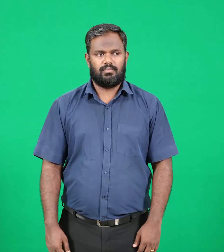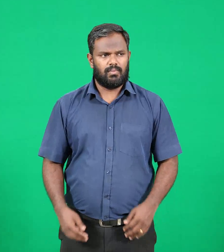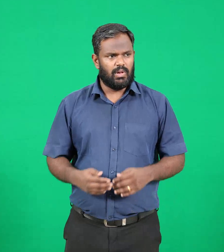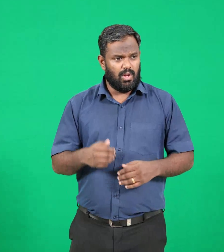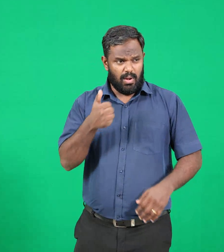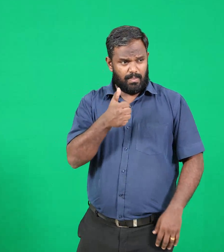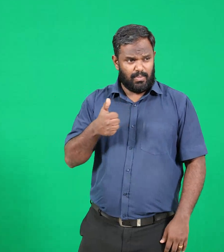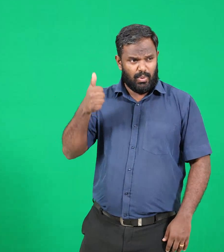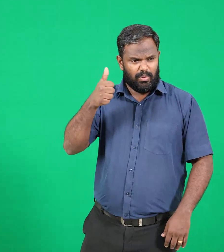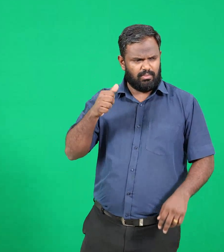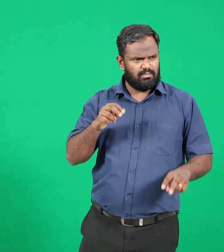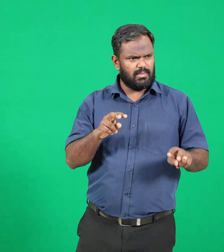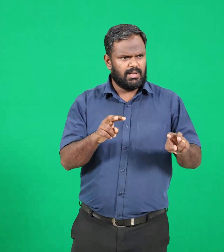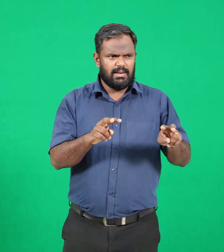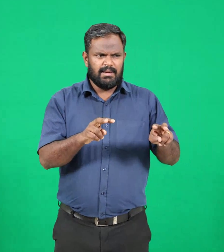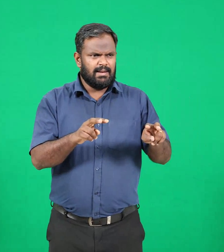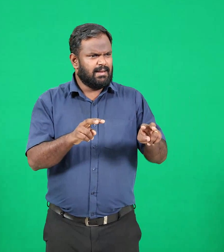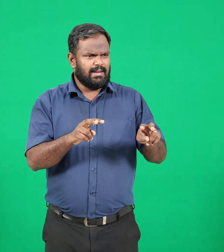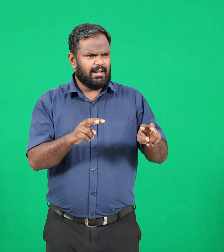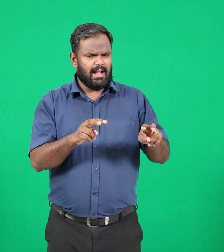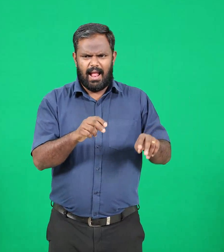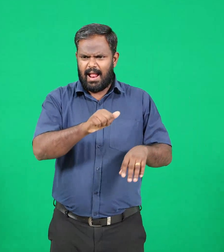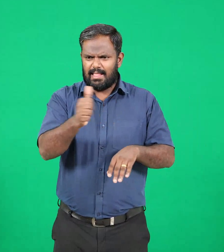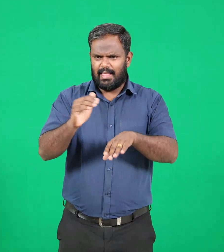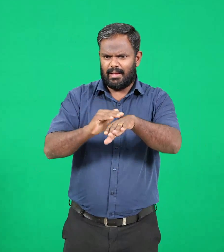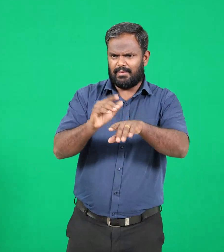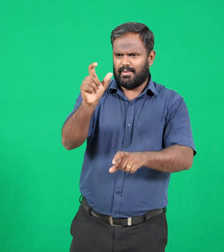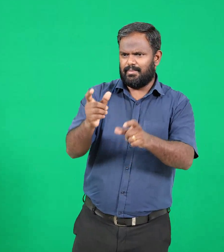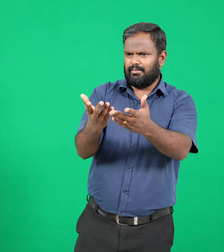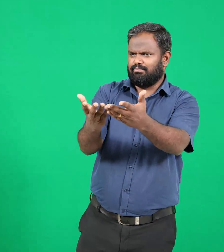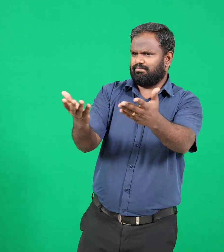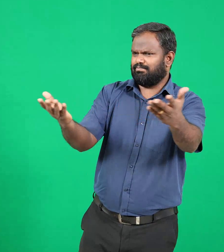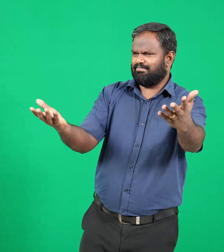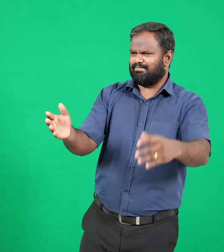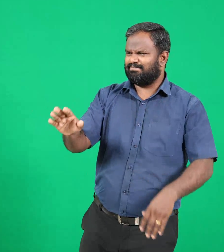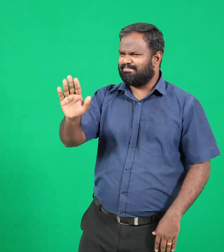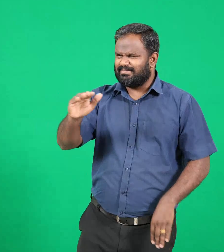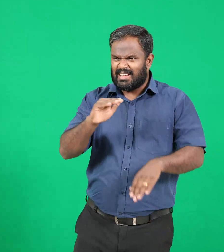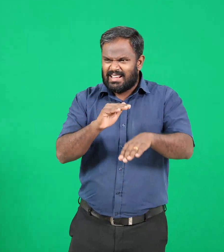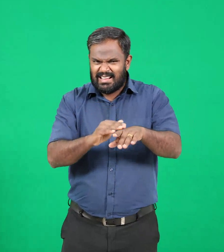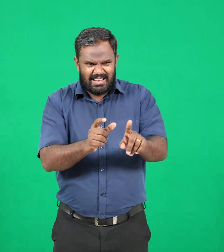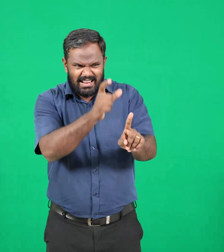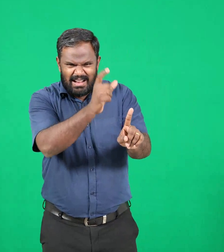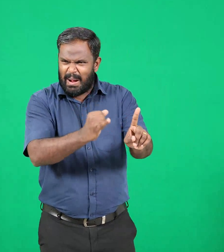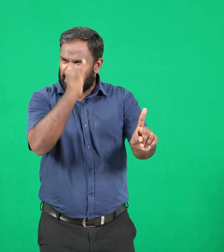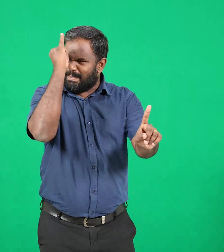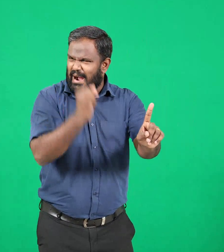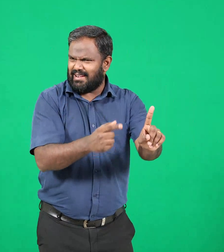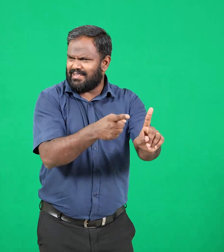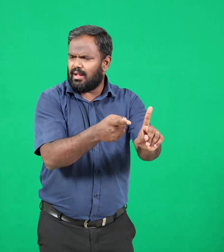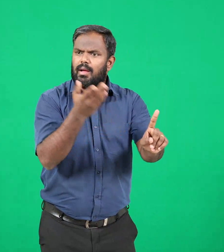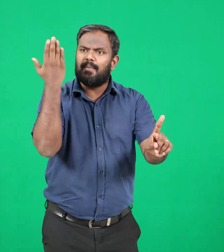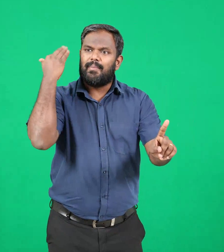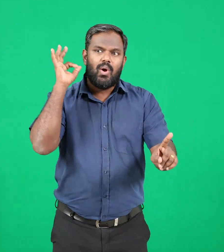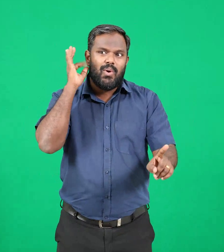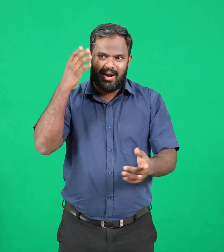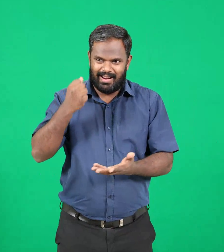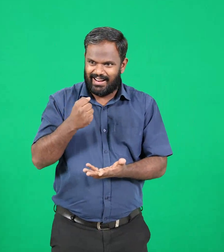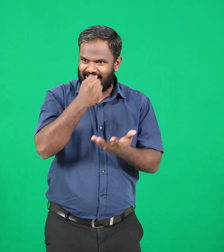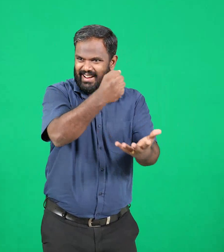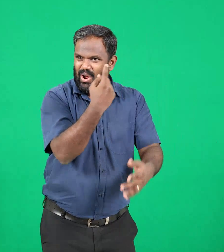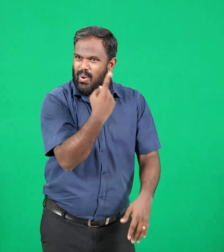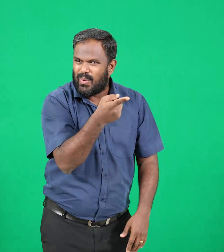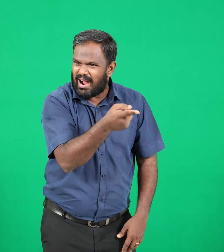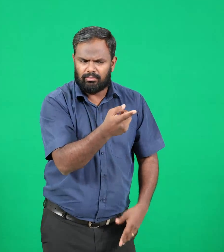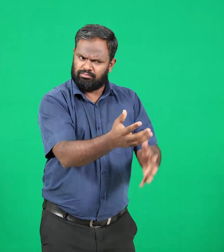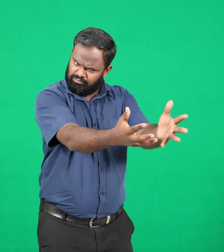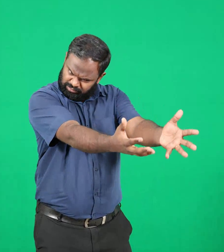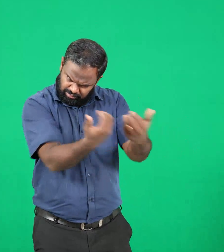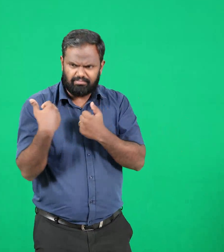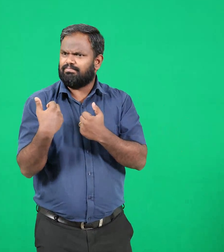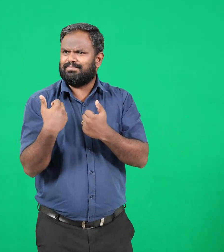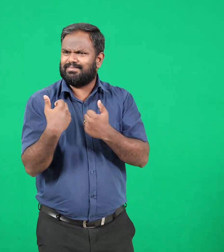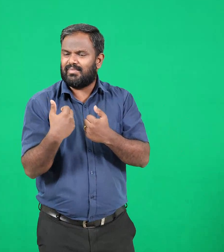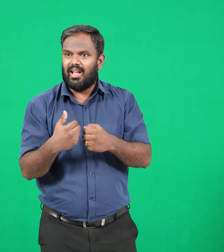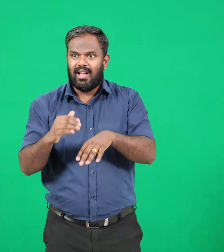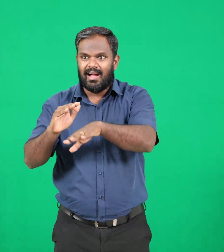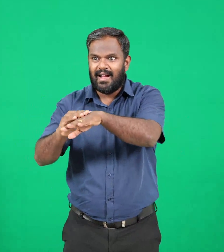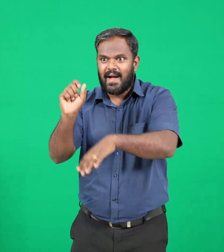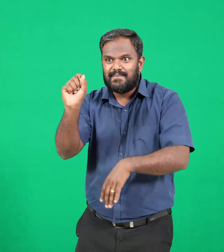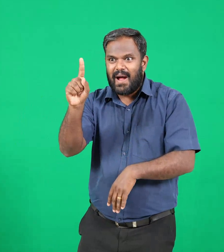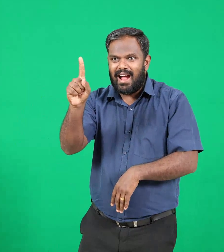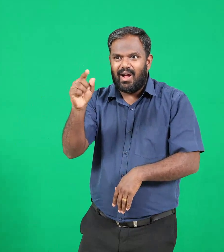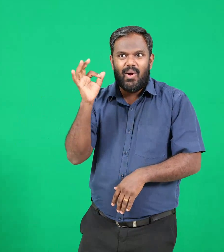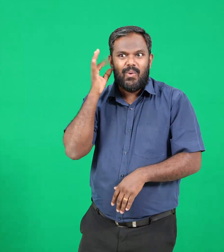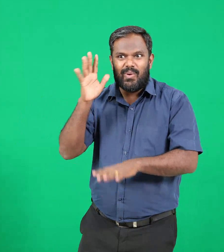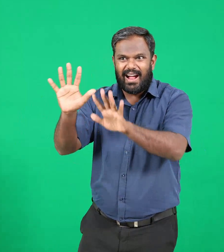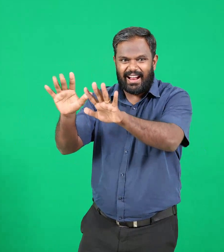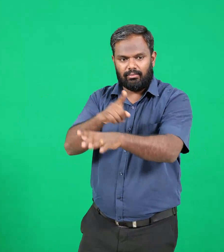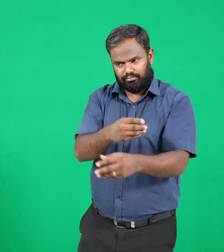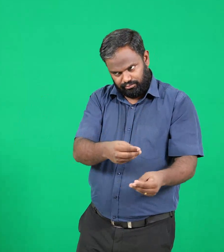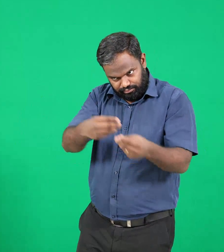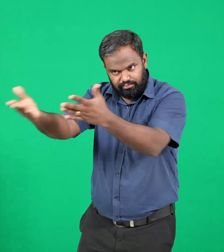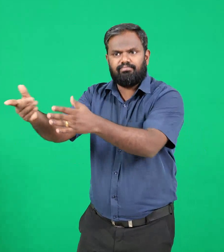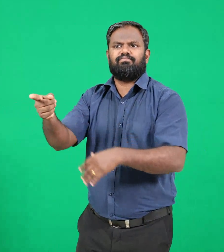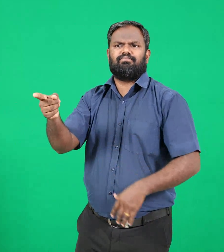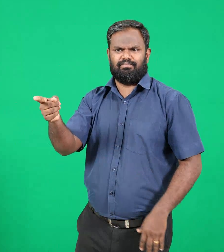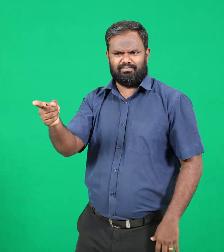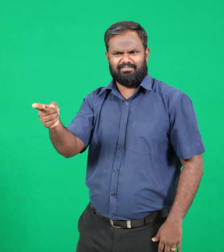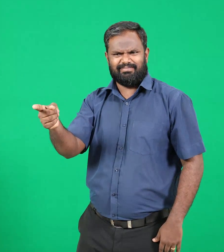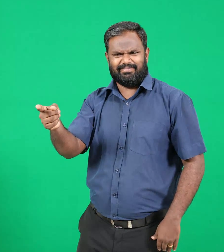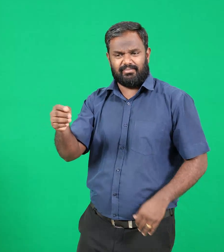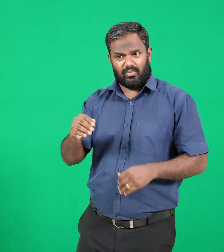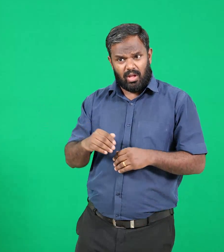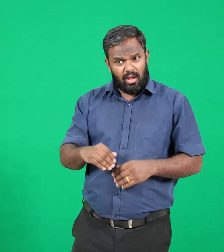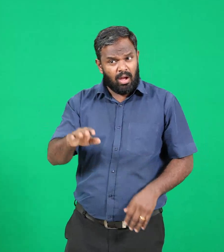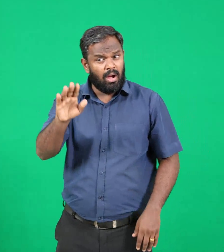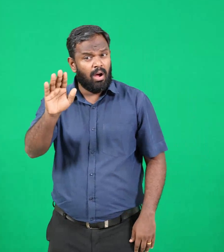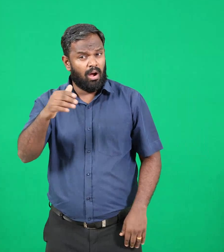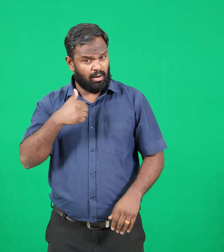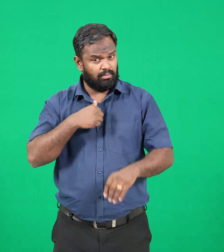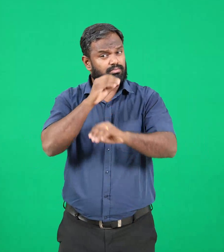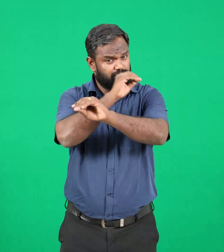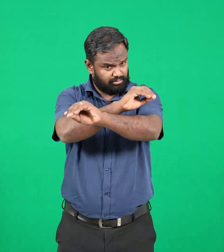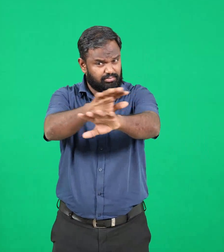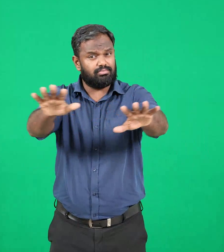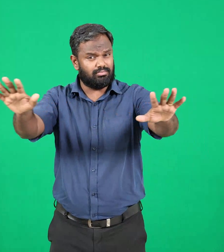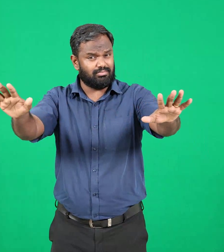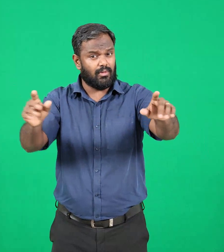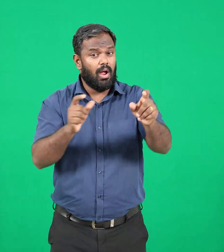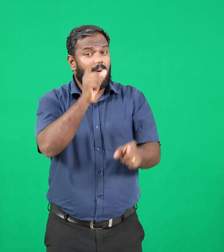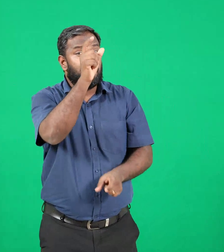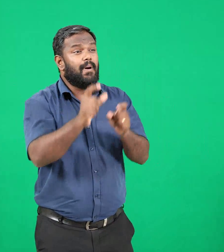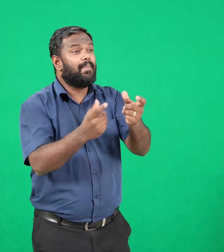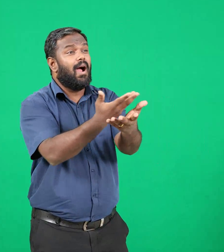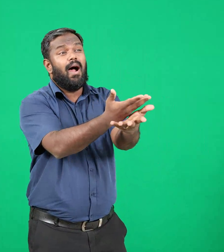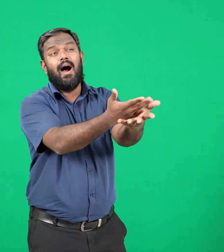Therefore take the talent from him and give it to the one who has ten talents.